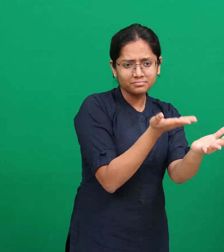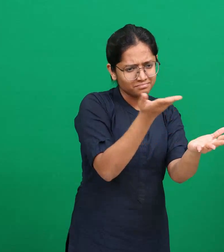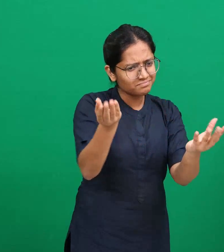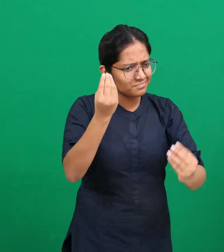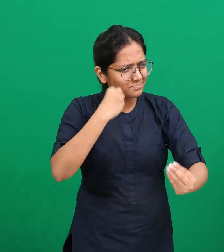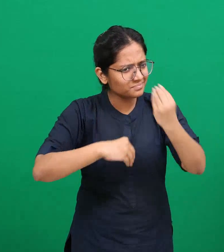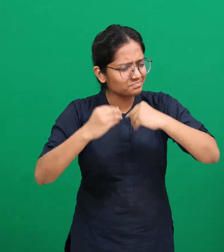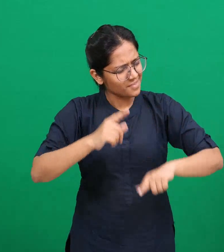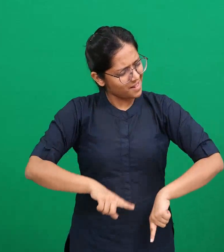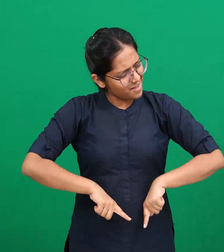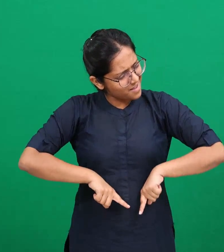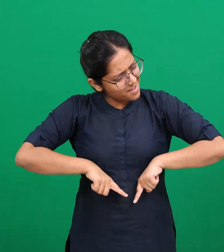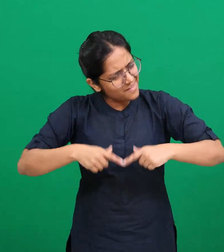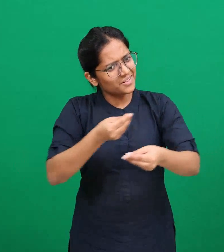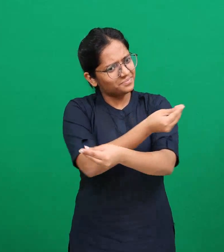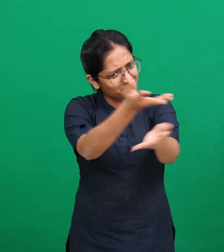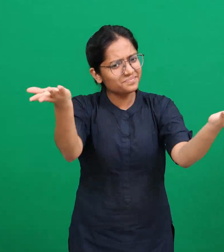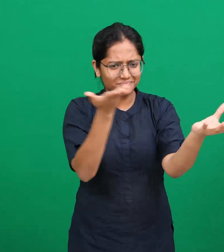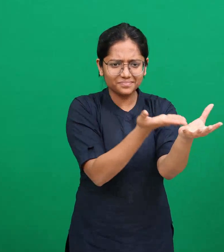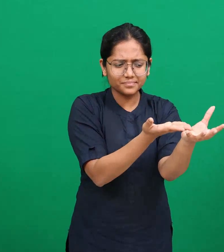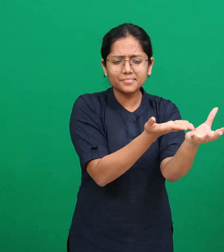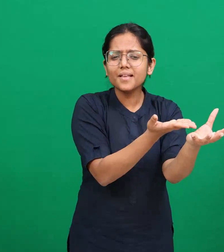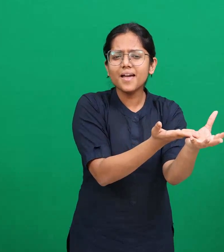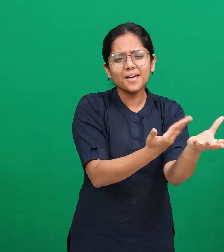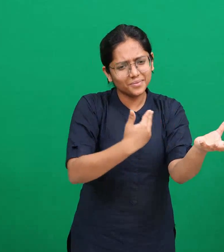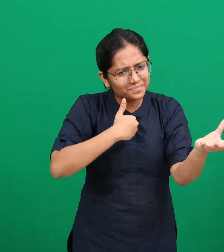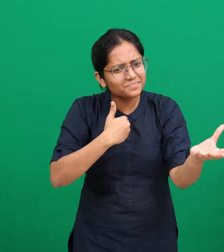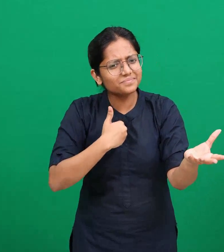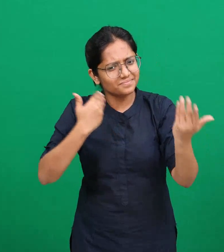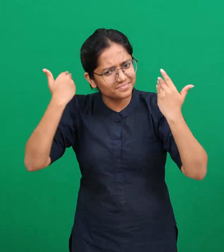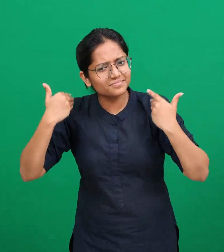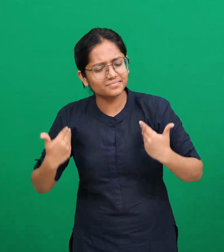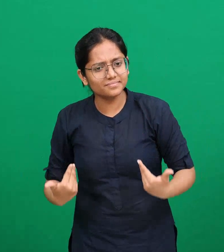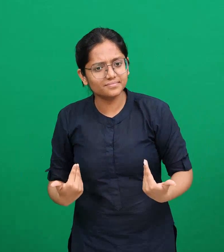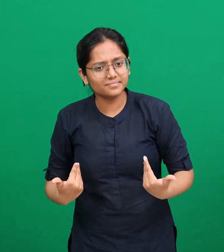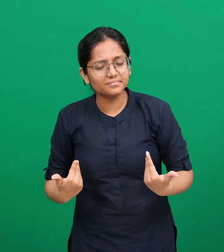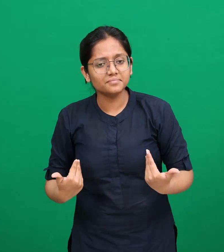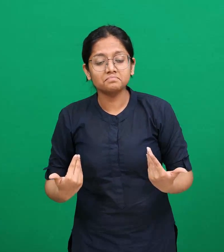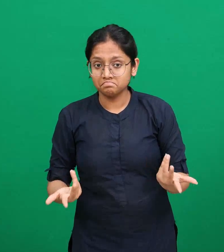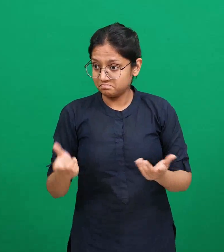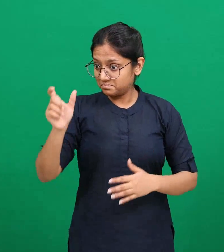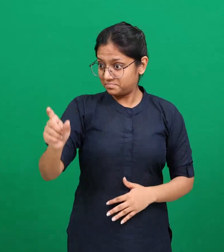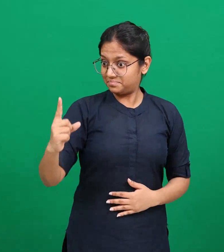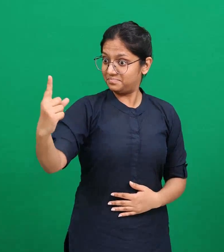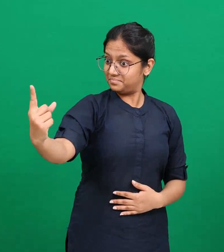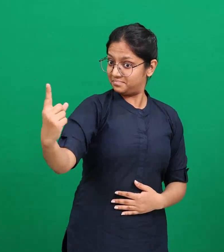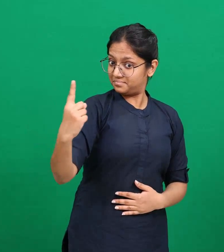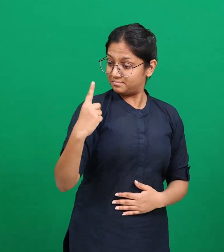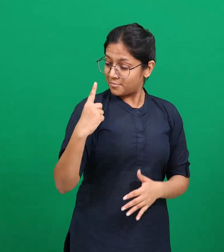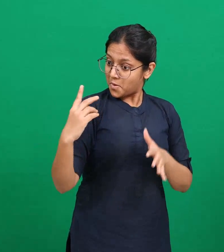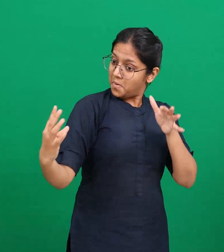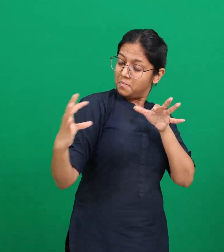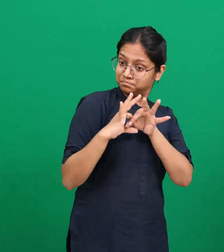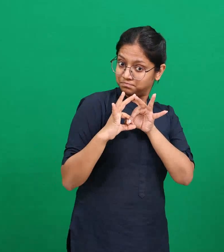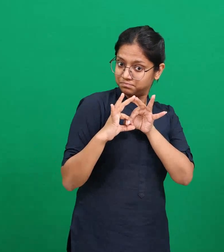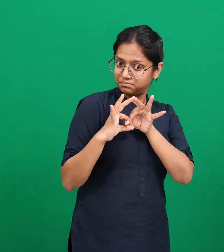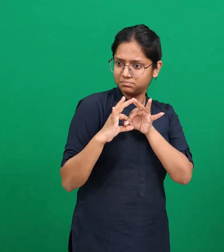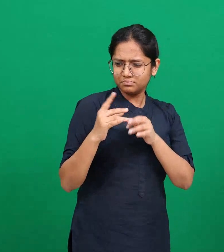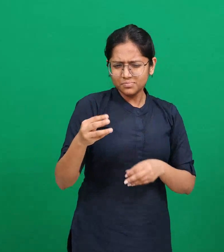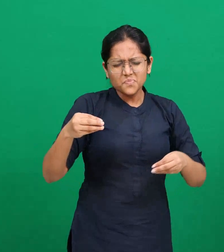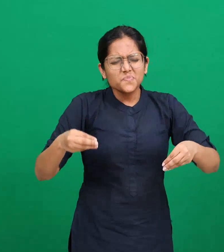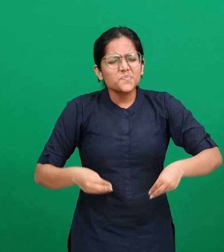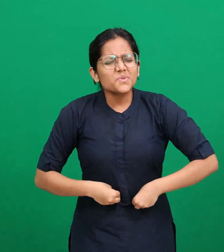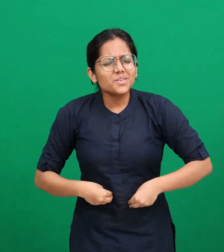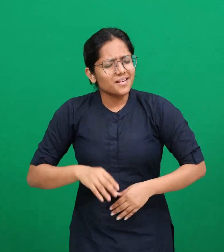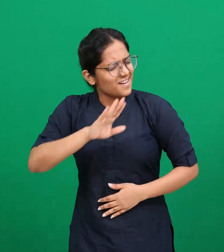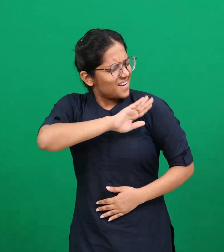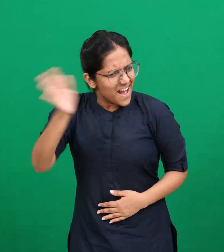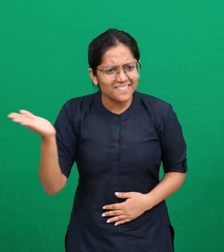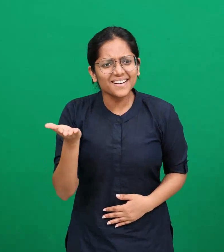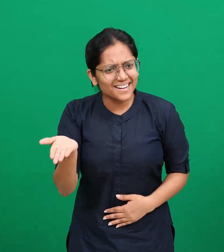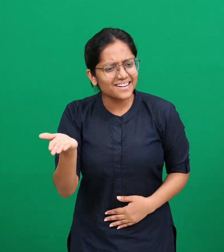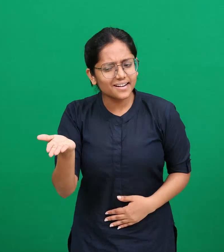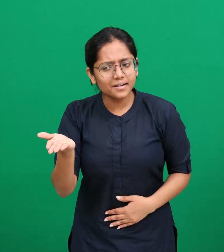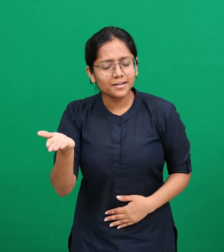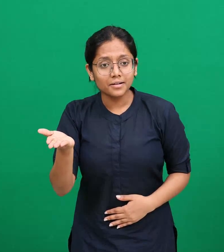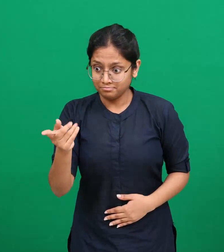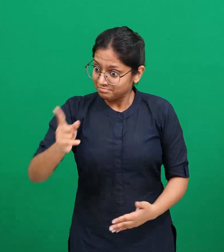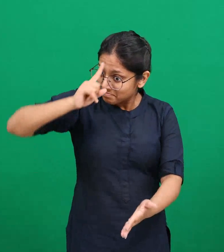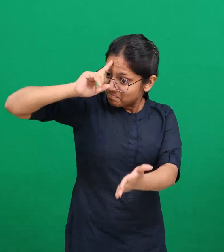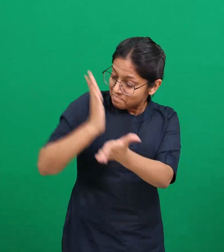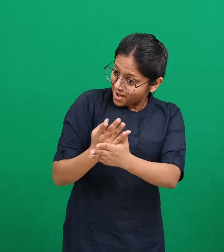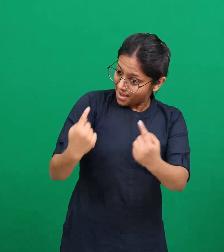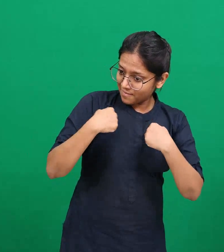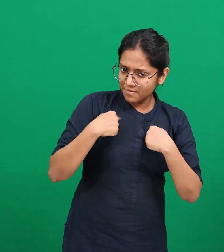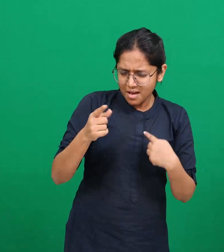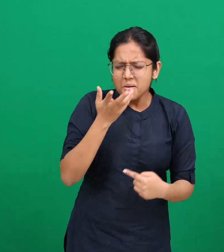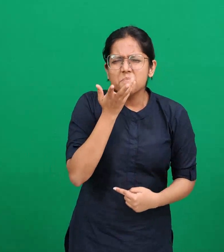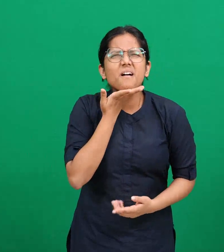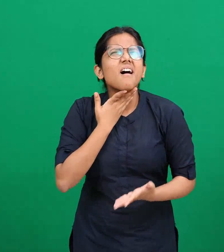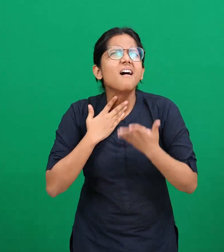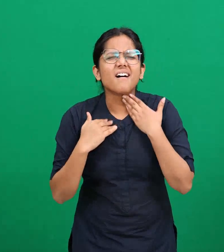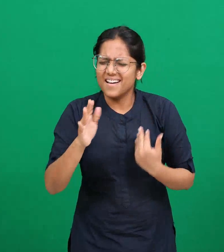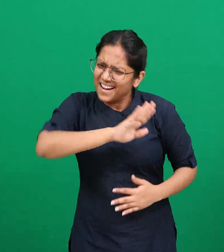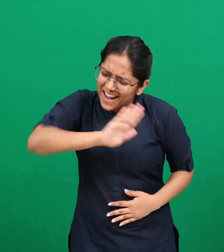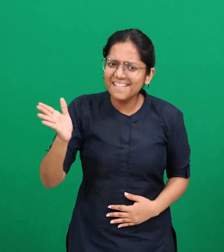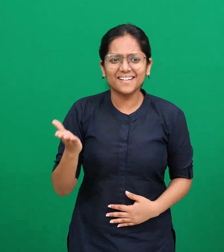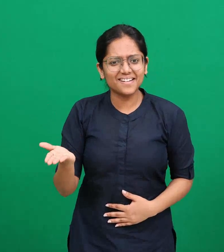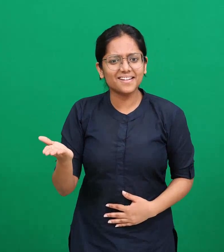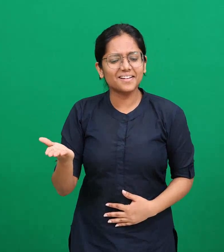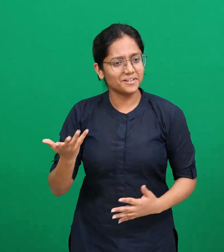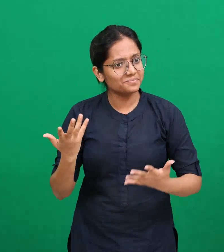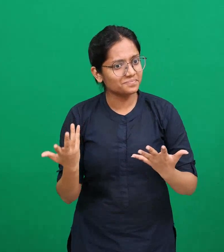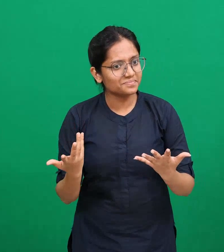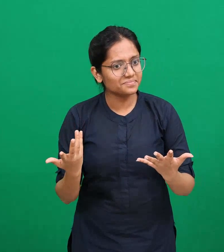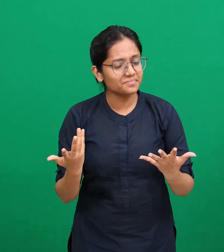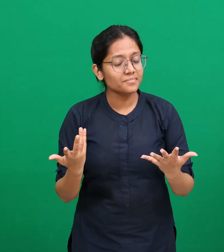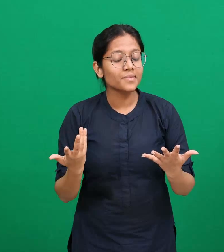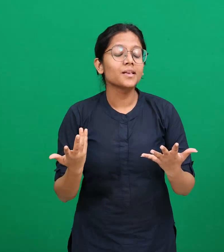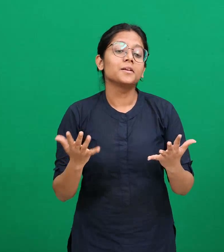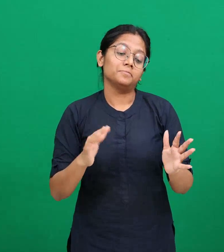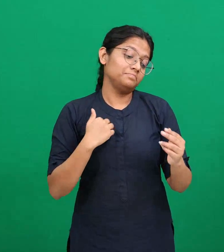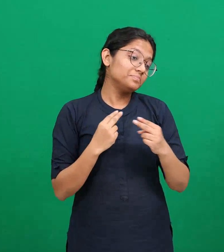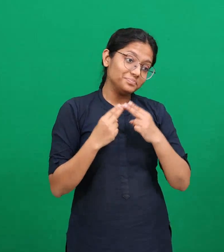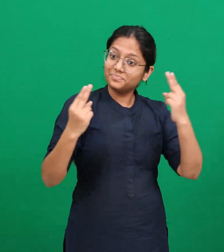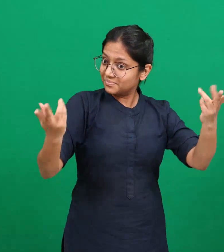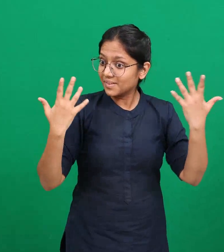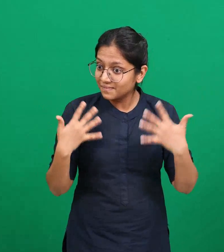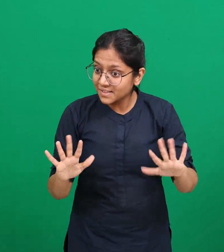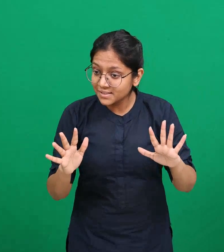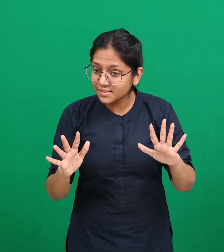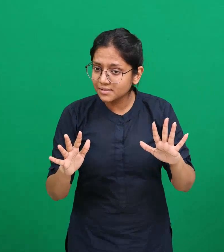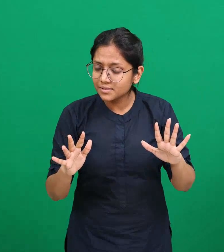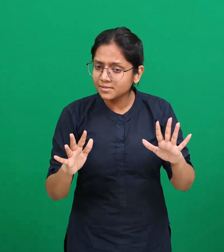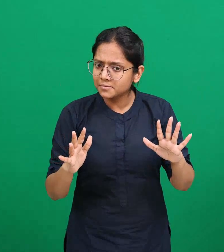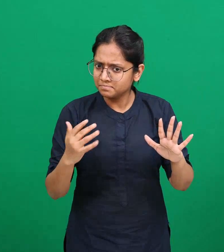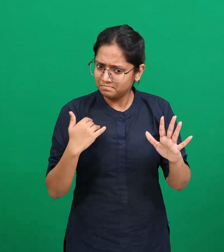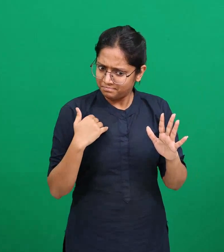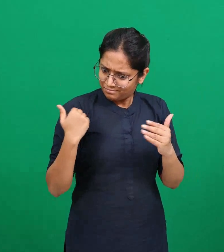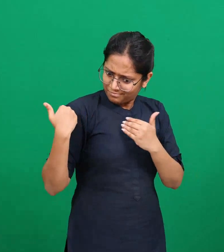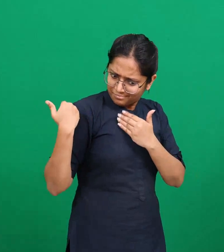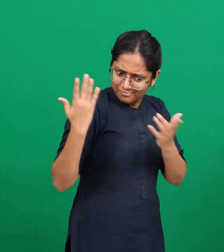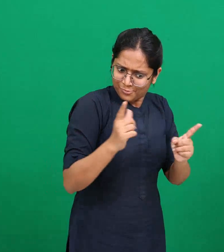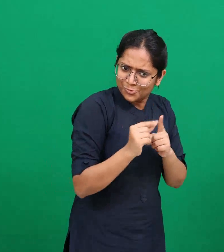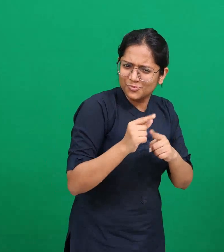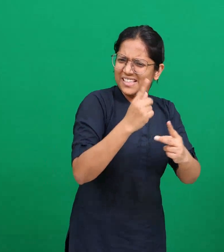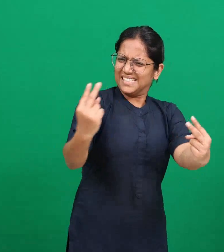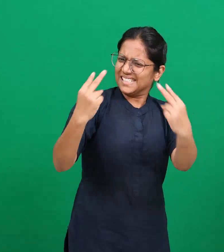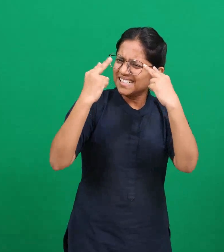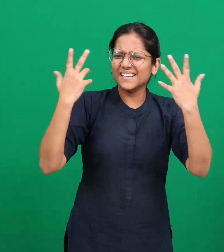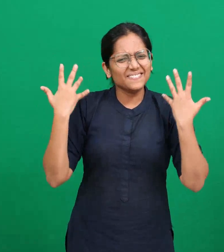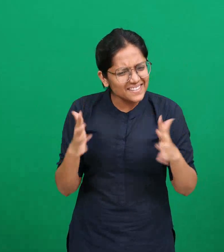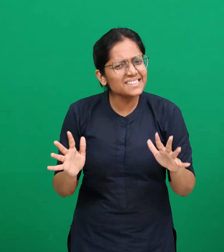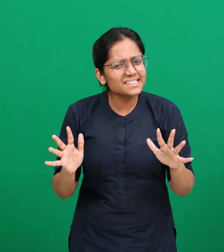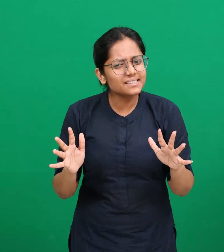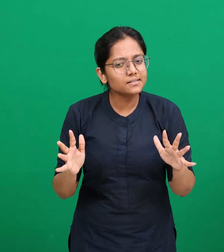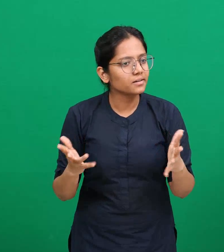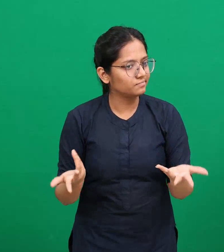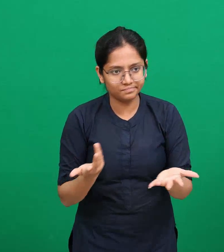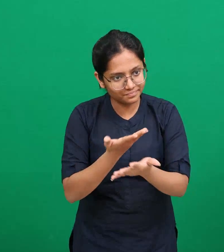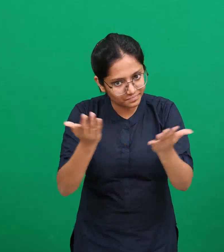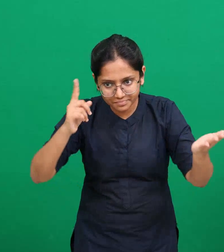Whoever comes to Me will never hunger, and whoever believes in Me will never thirst.